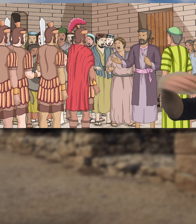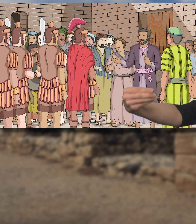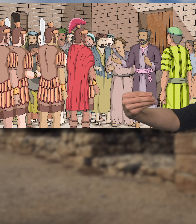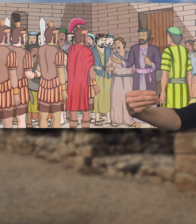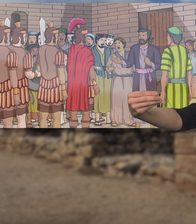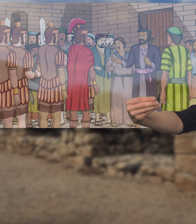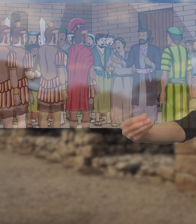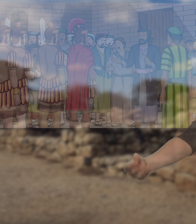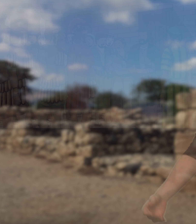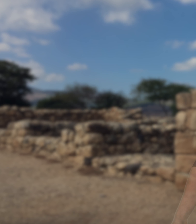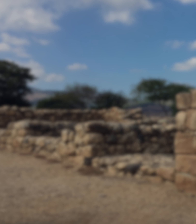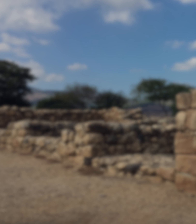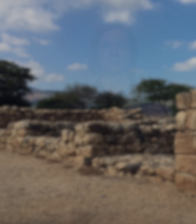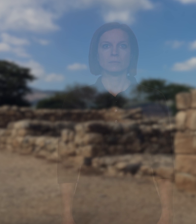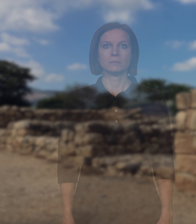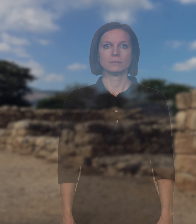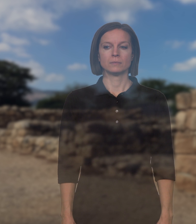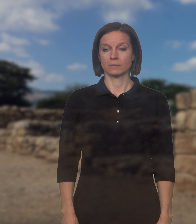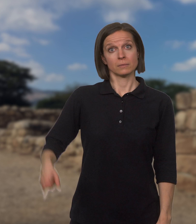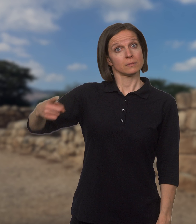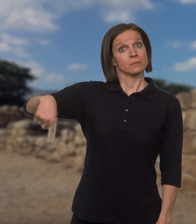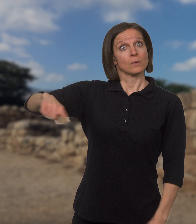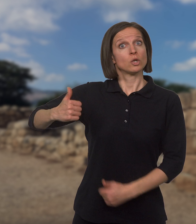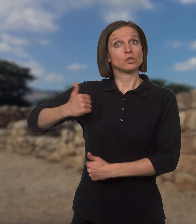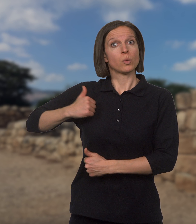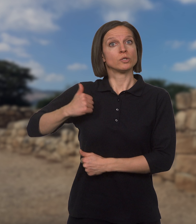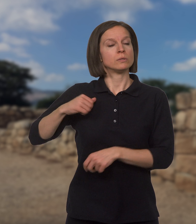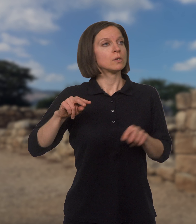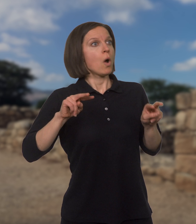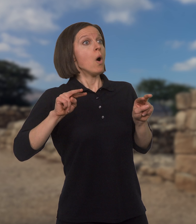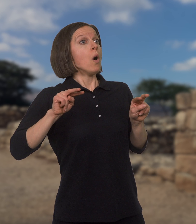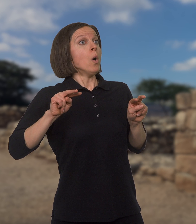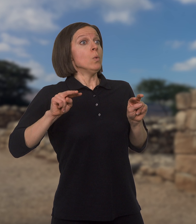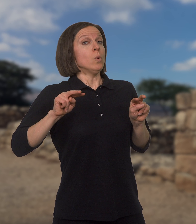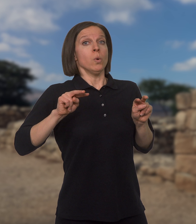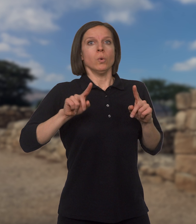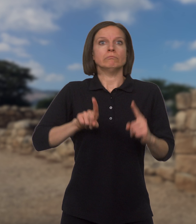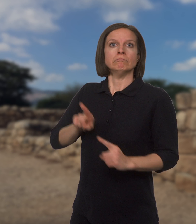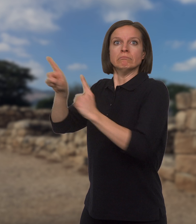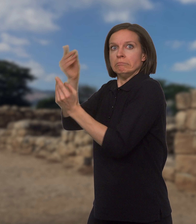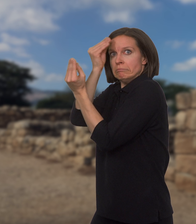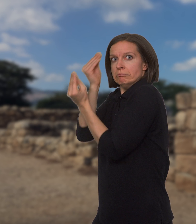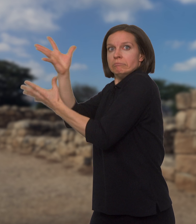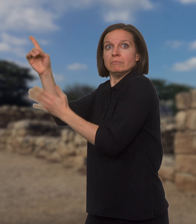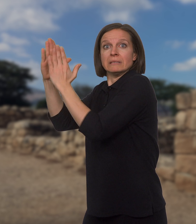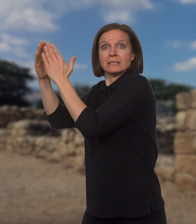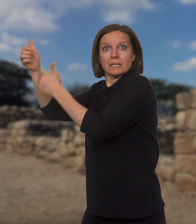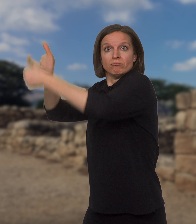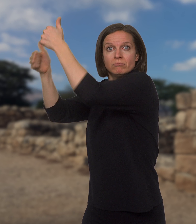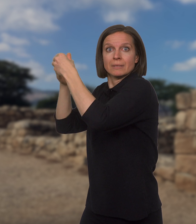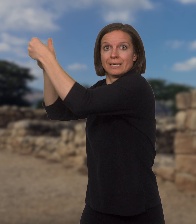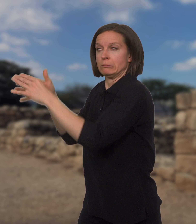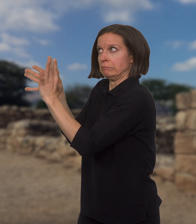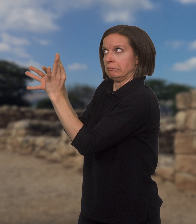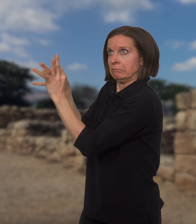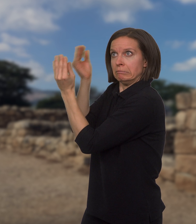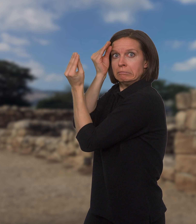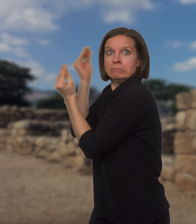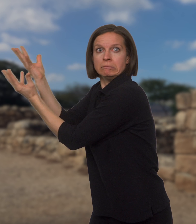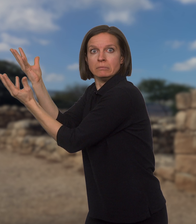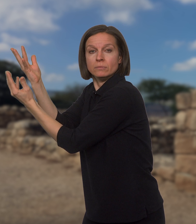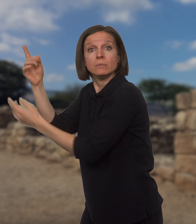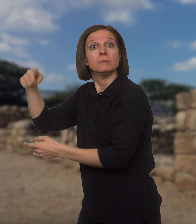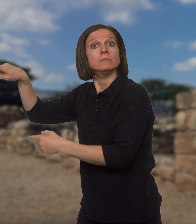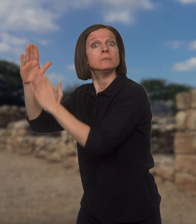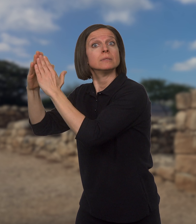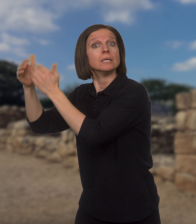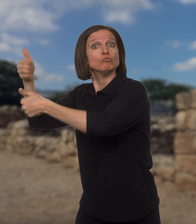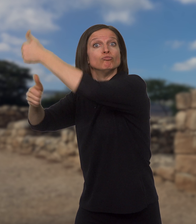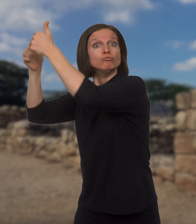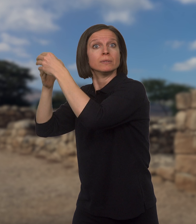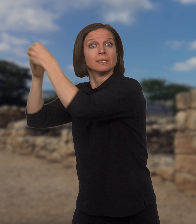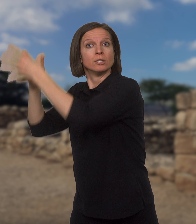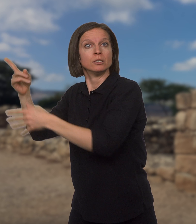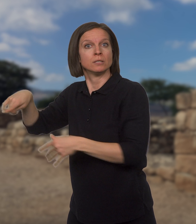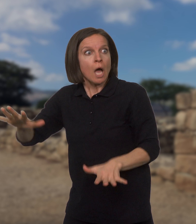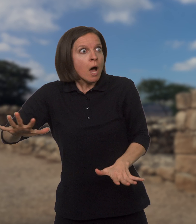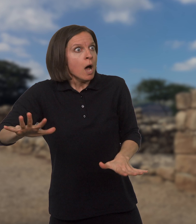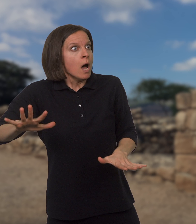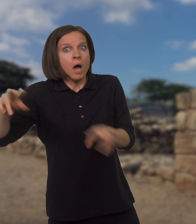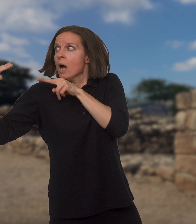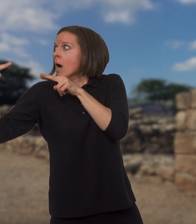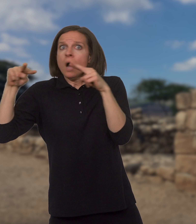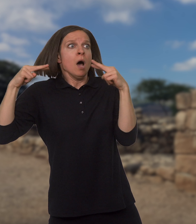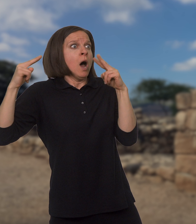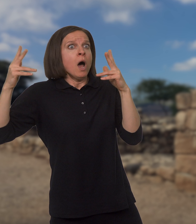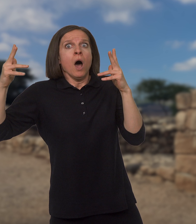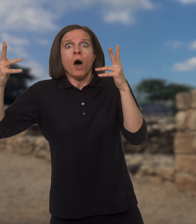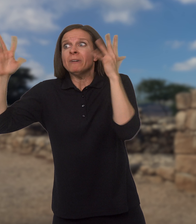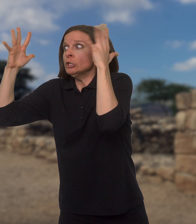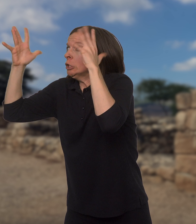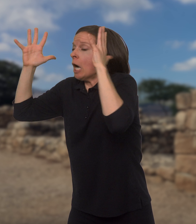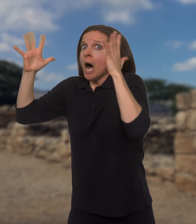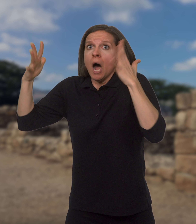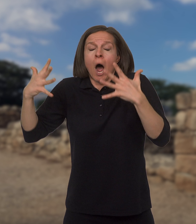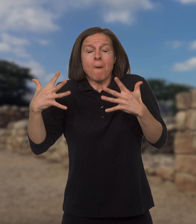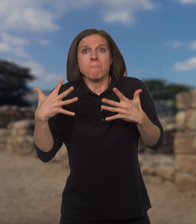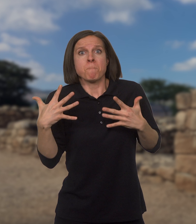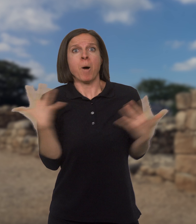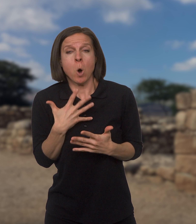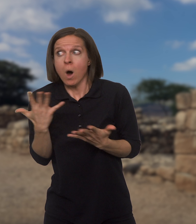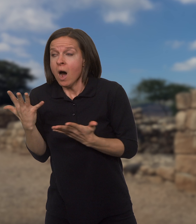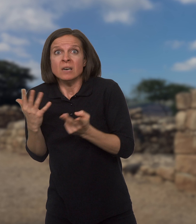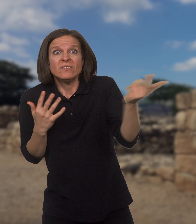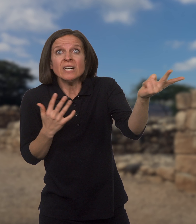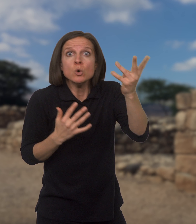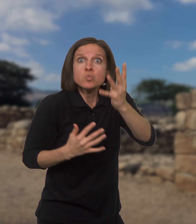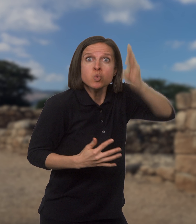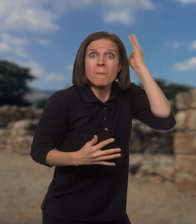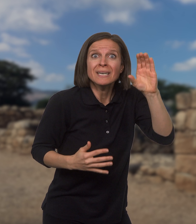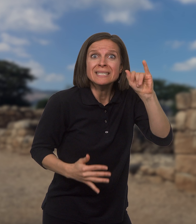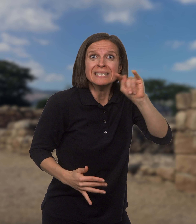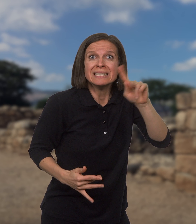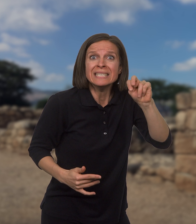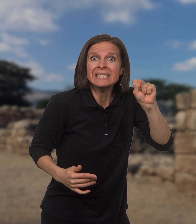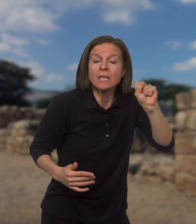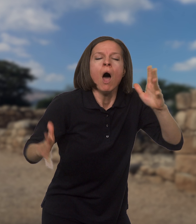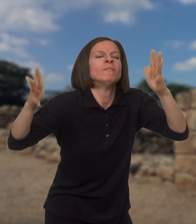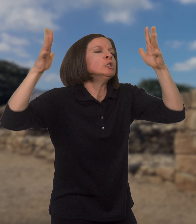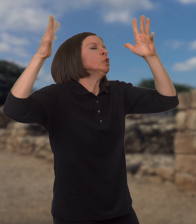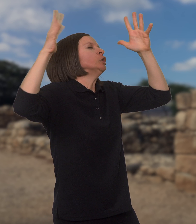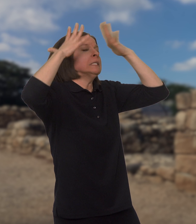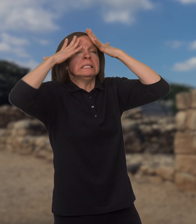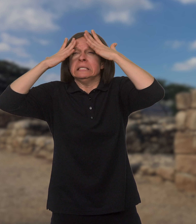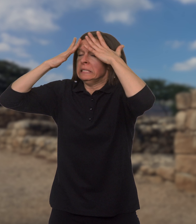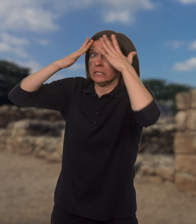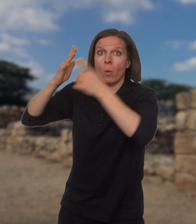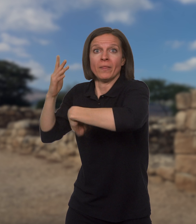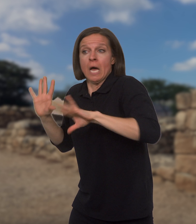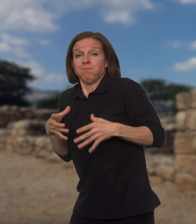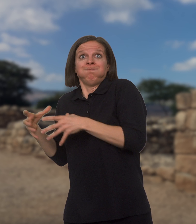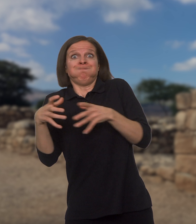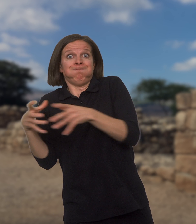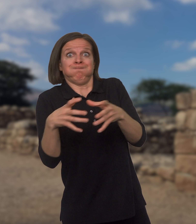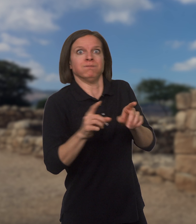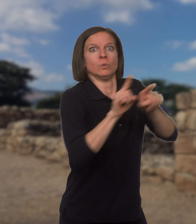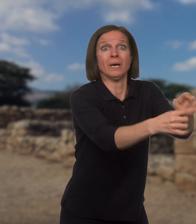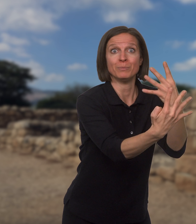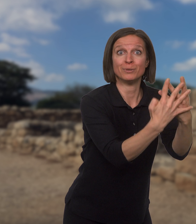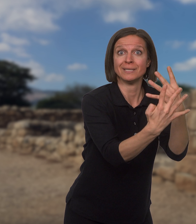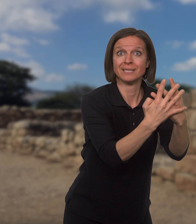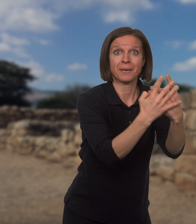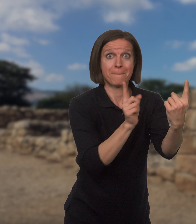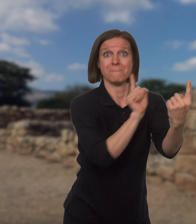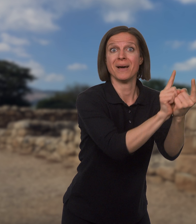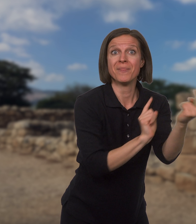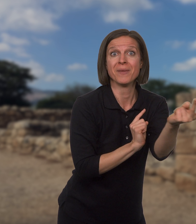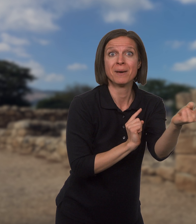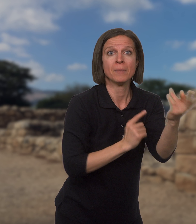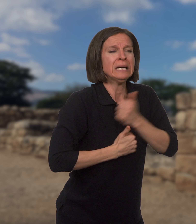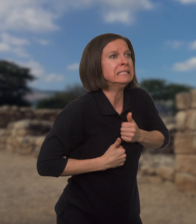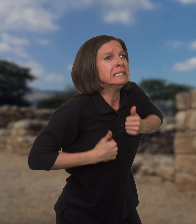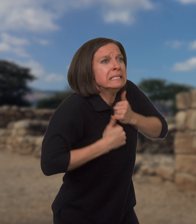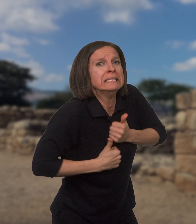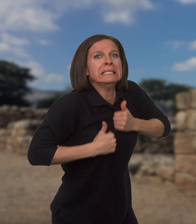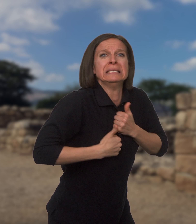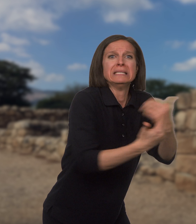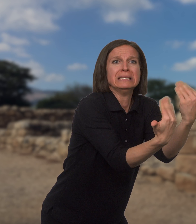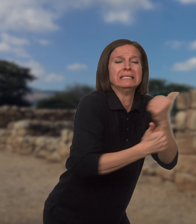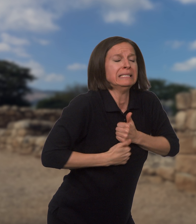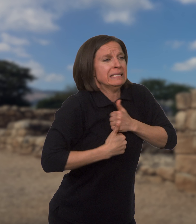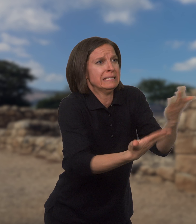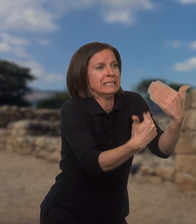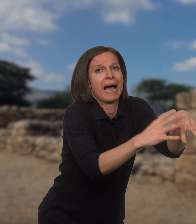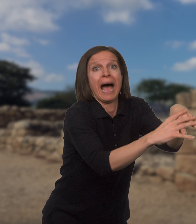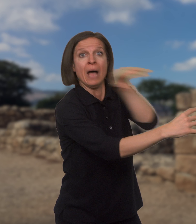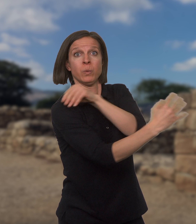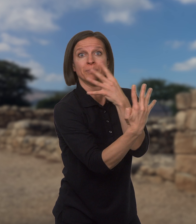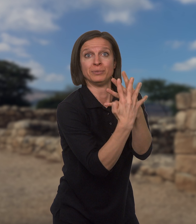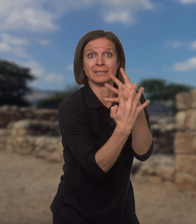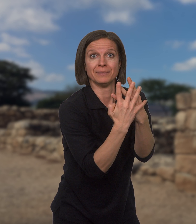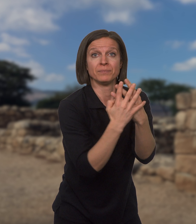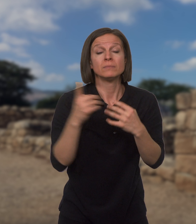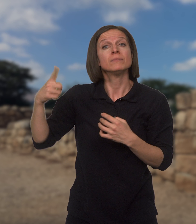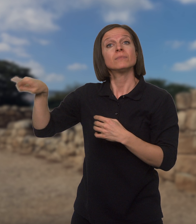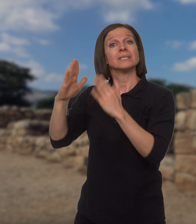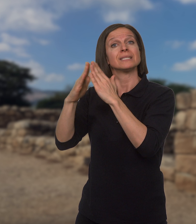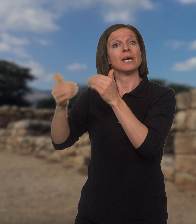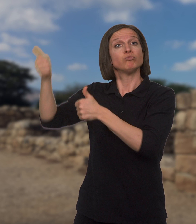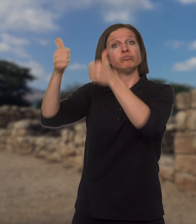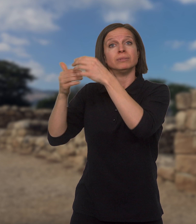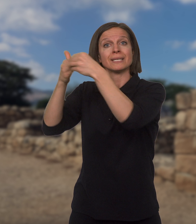So the officers relayed this message to the magistrates, who were alarmed to hear that Paul and Silas were Roman citizens.